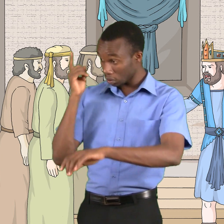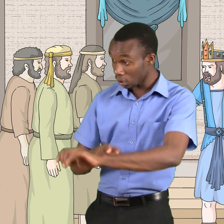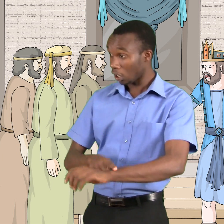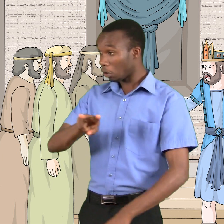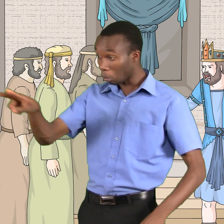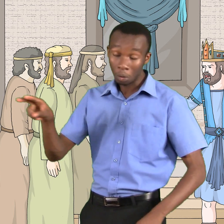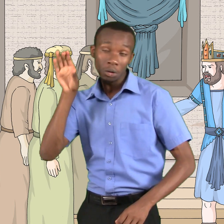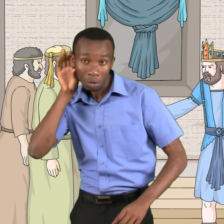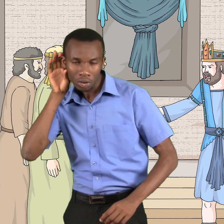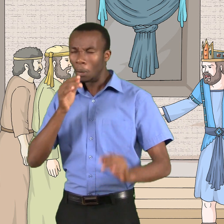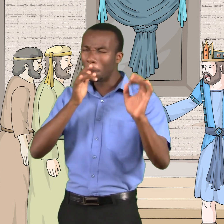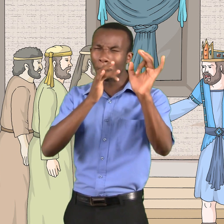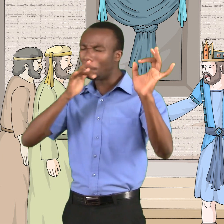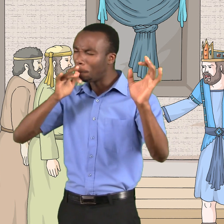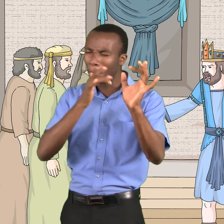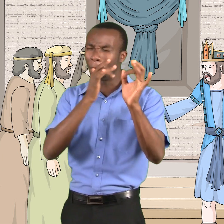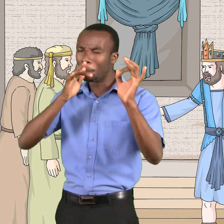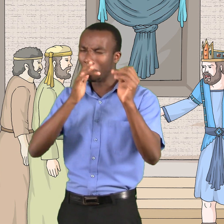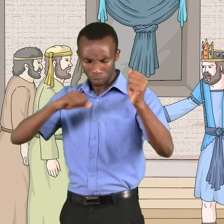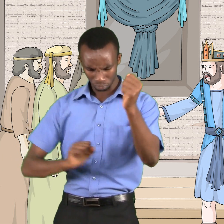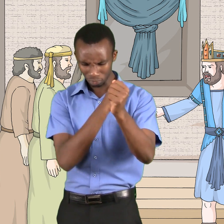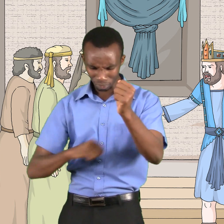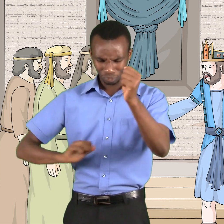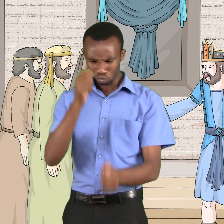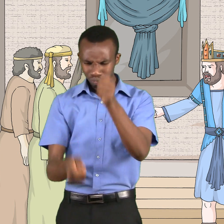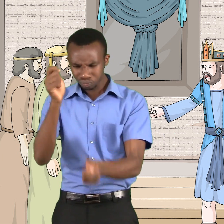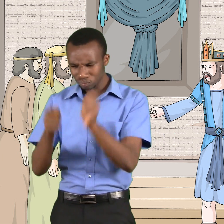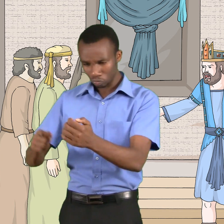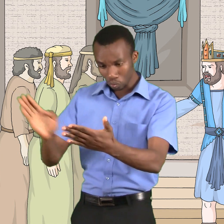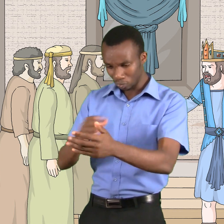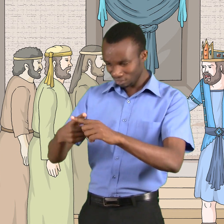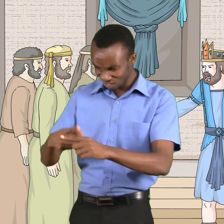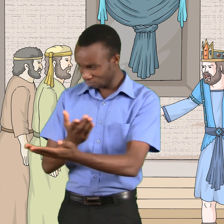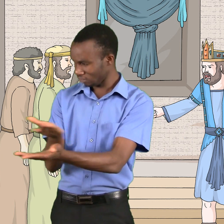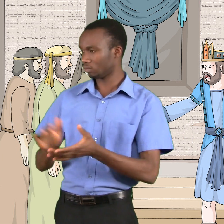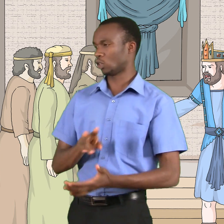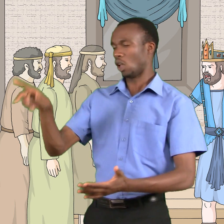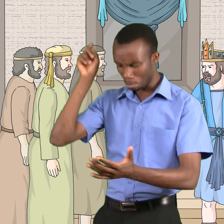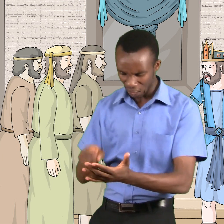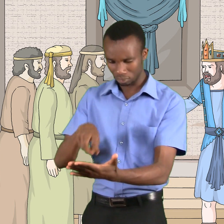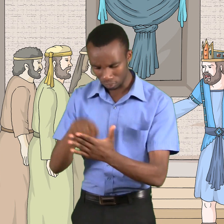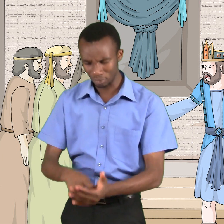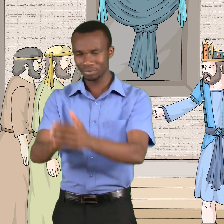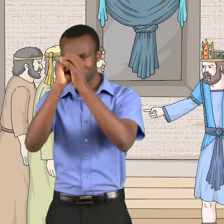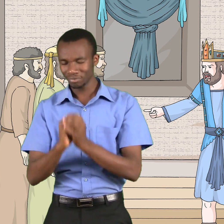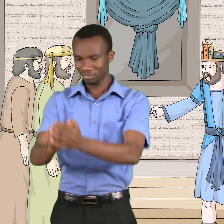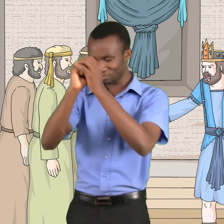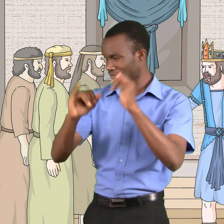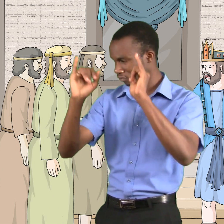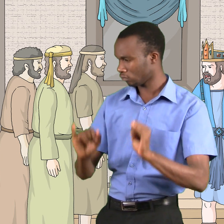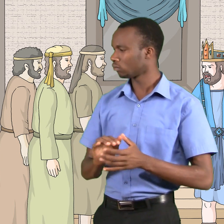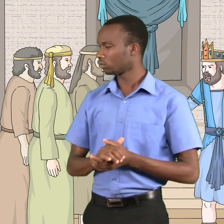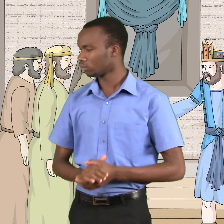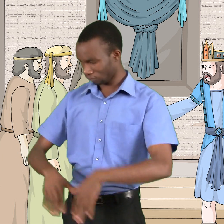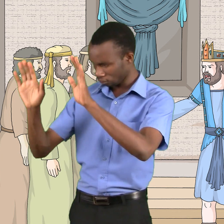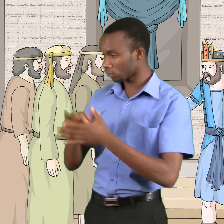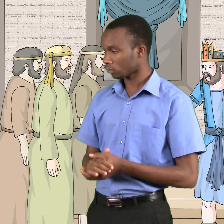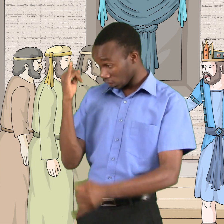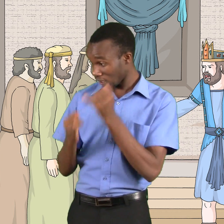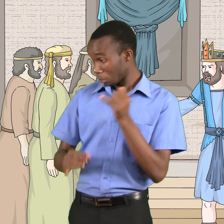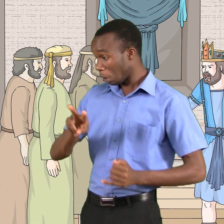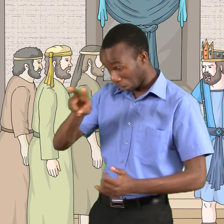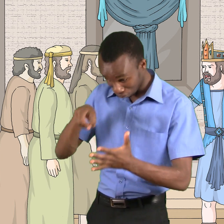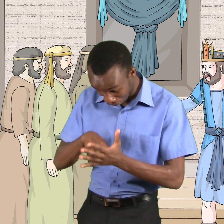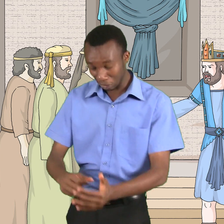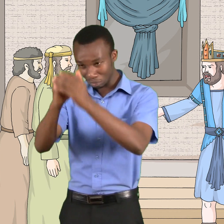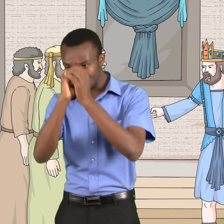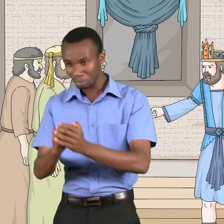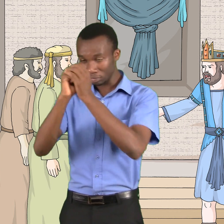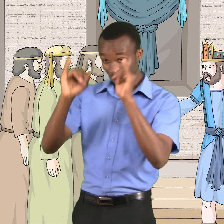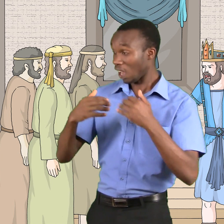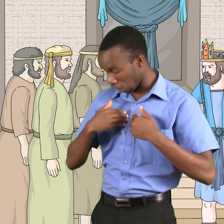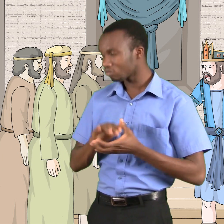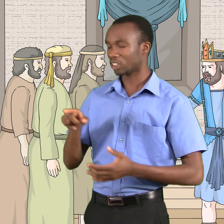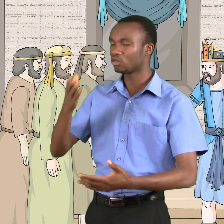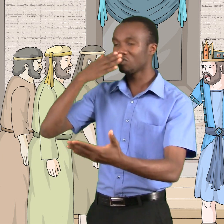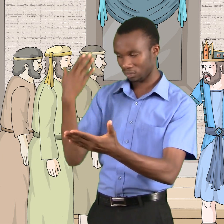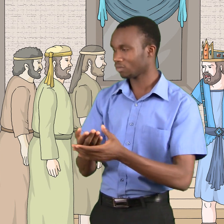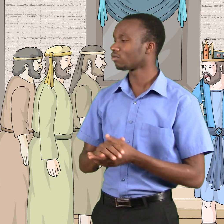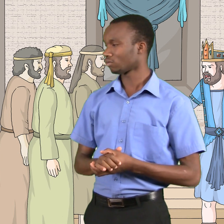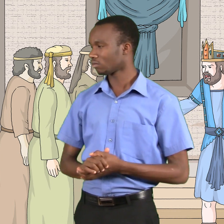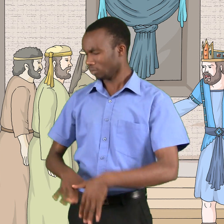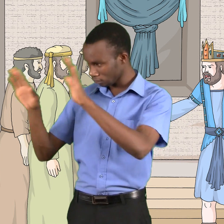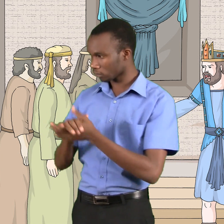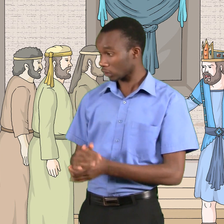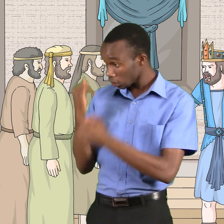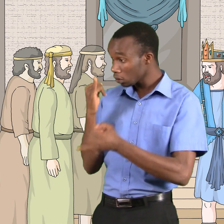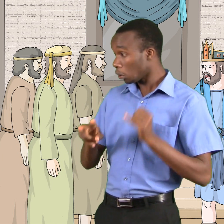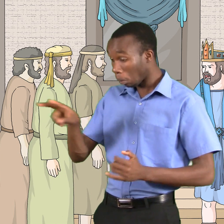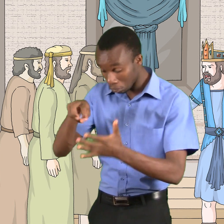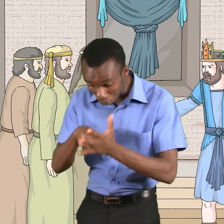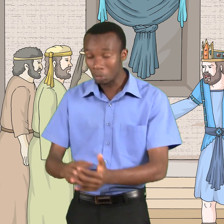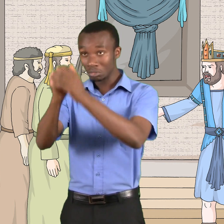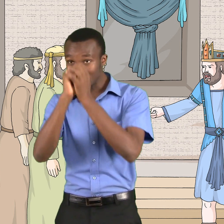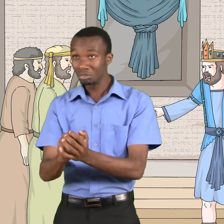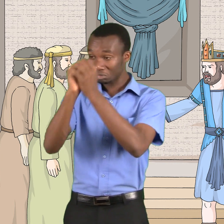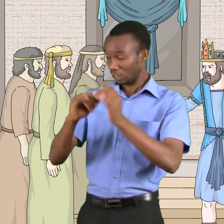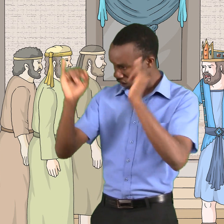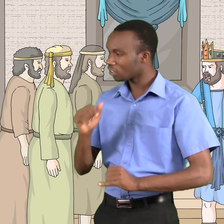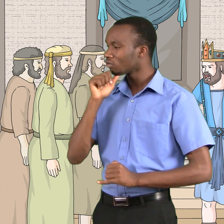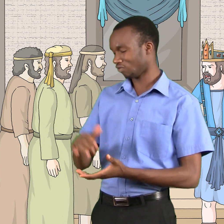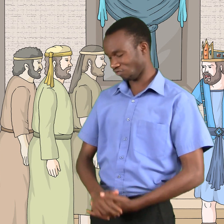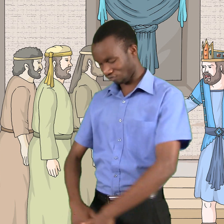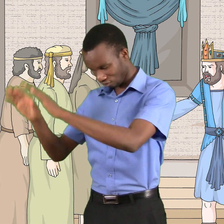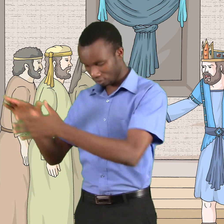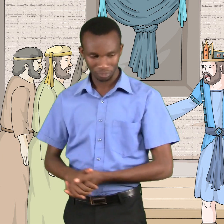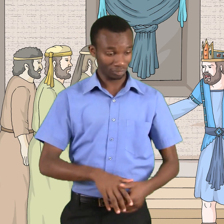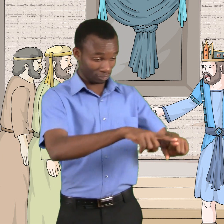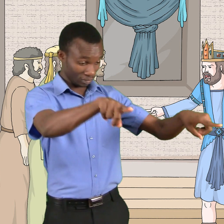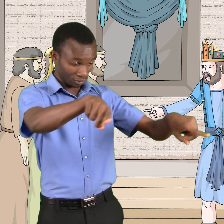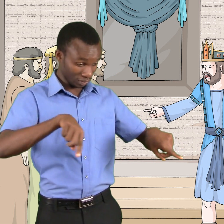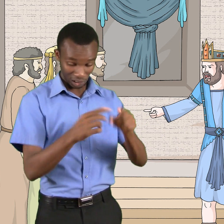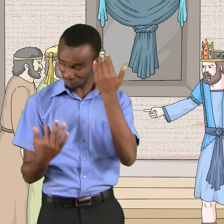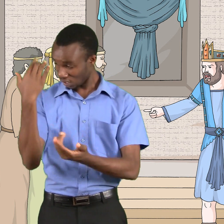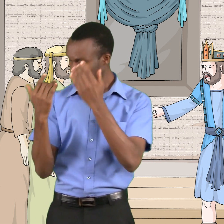Now, if you are ready, as soon as you hear the sound of the horn, flute, zither, lyre, harp, pipes, and all kinds of music, you must fall down and worship the statue I have made.